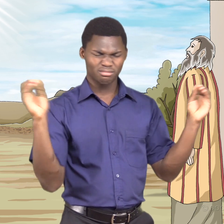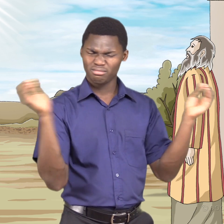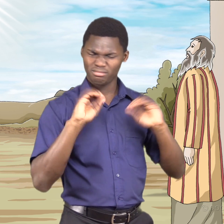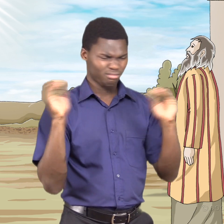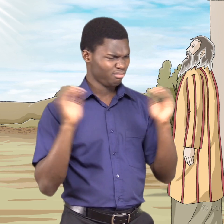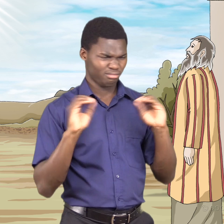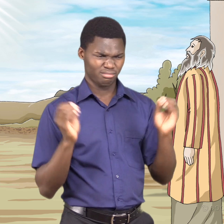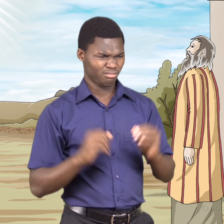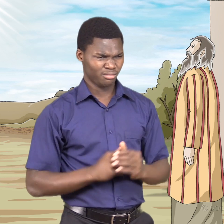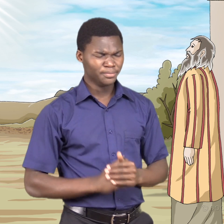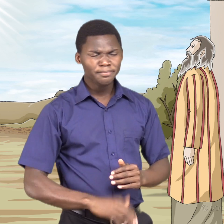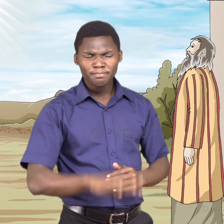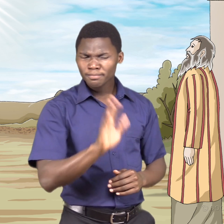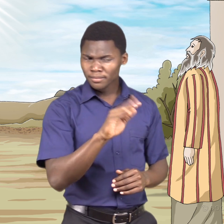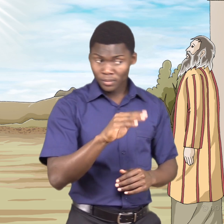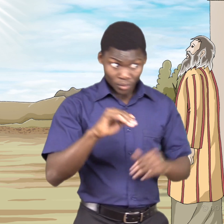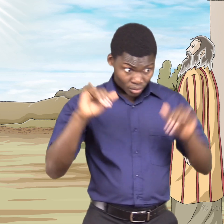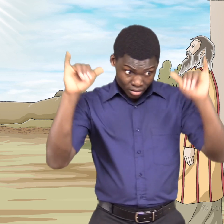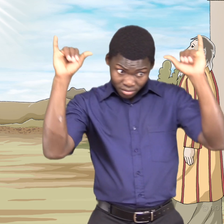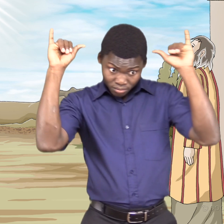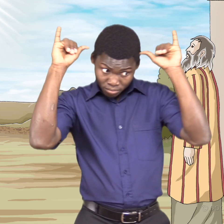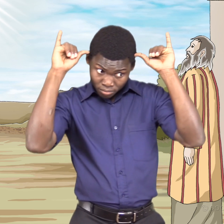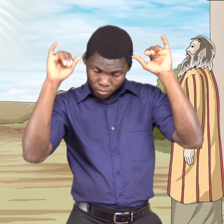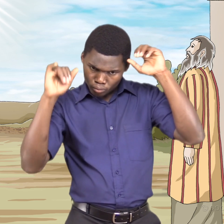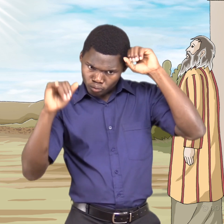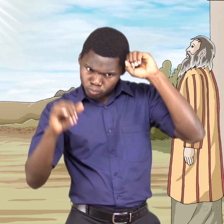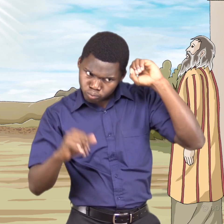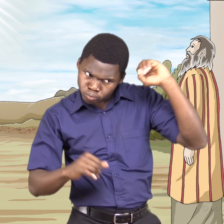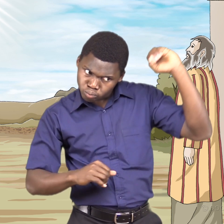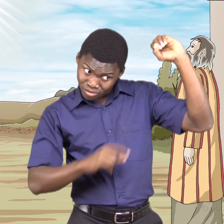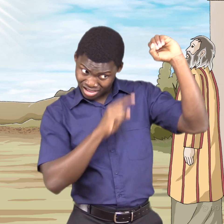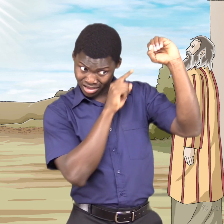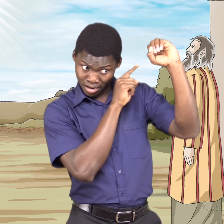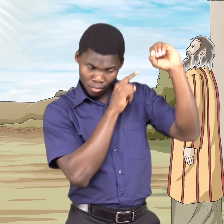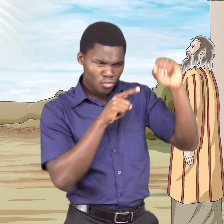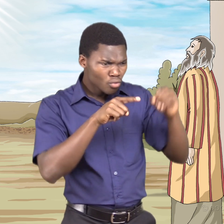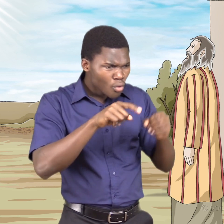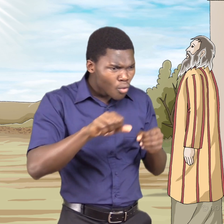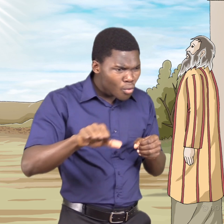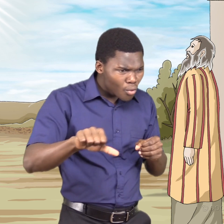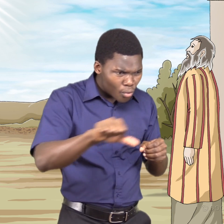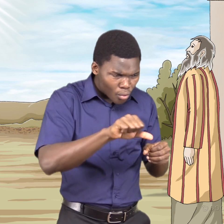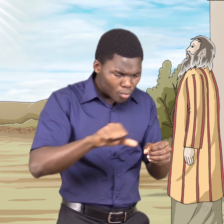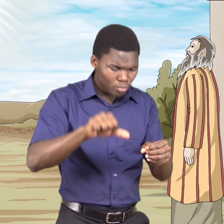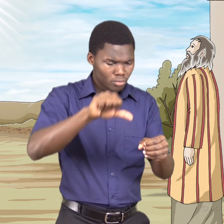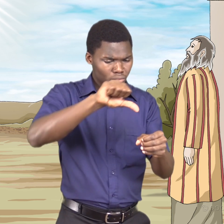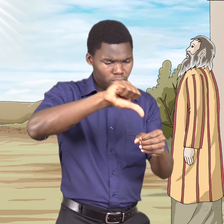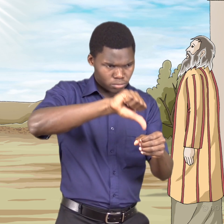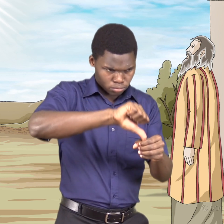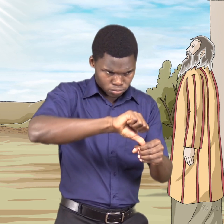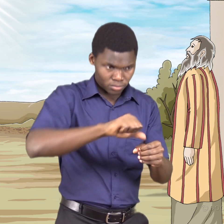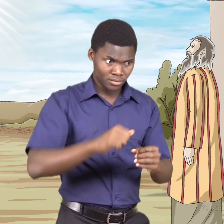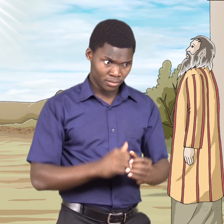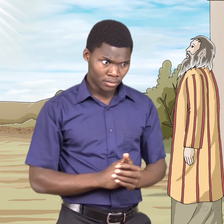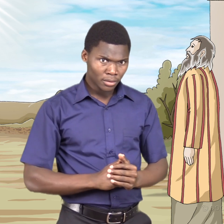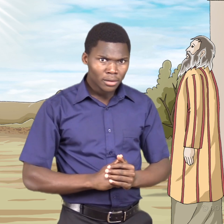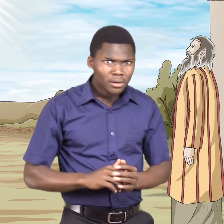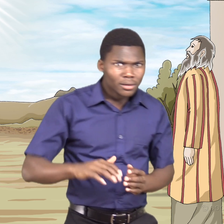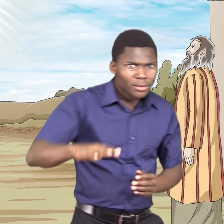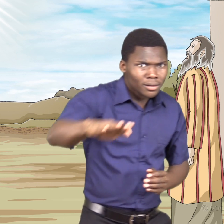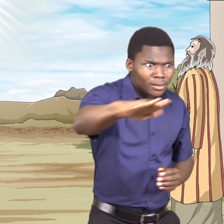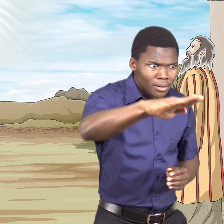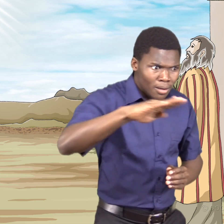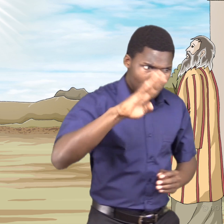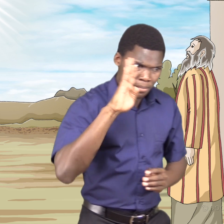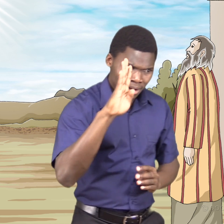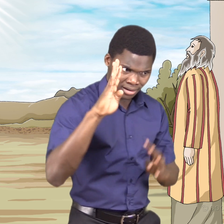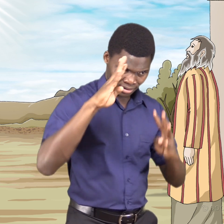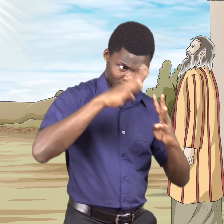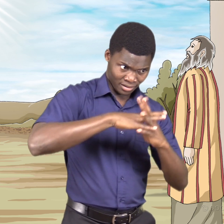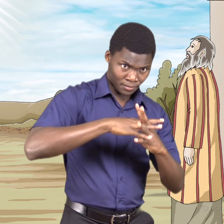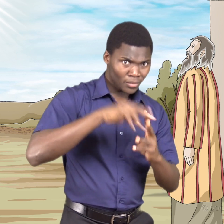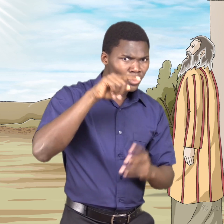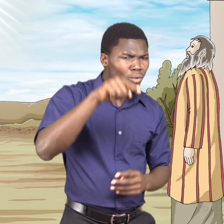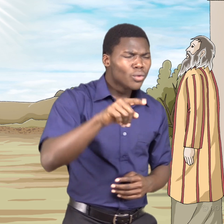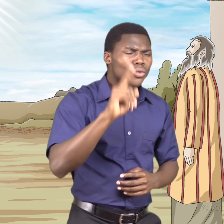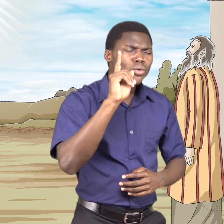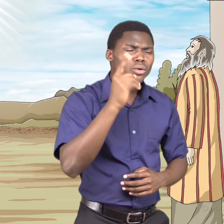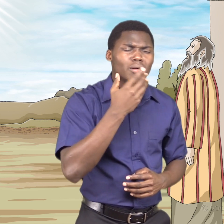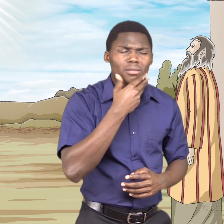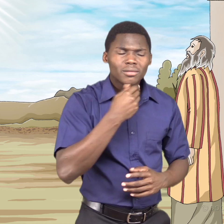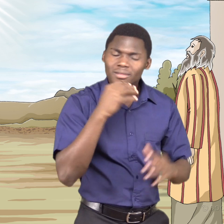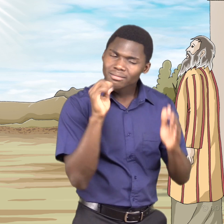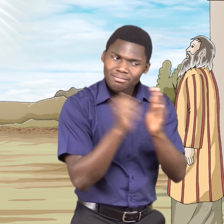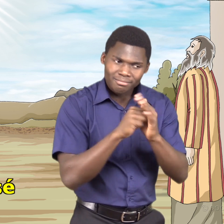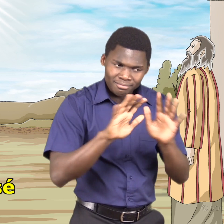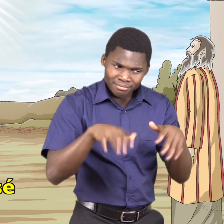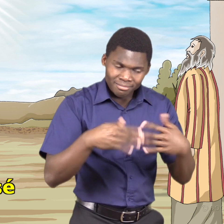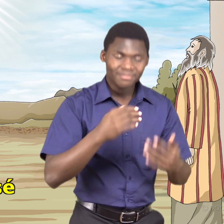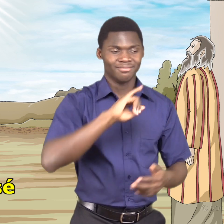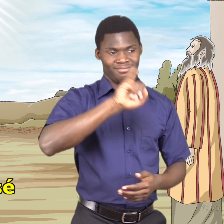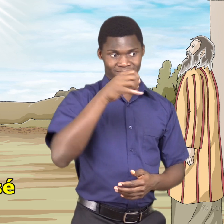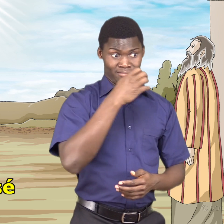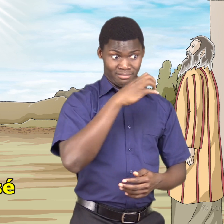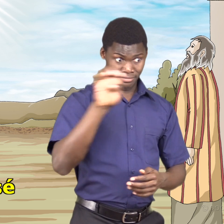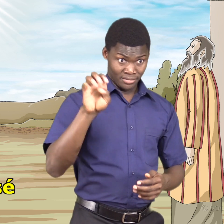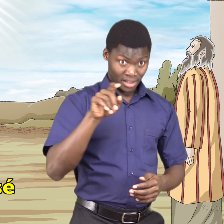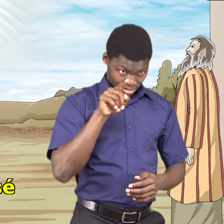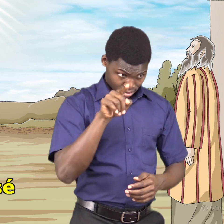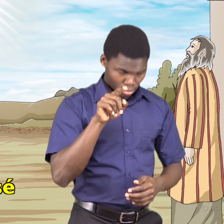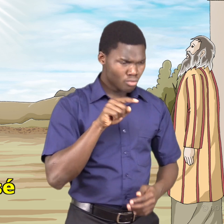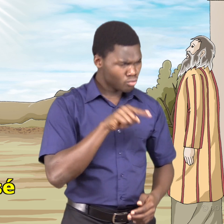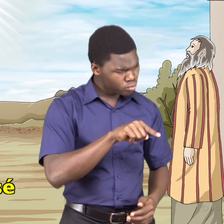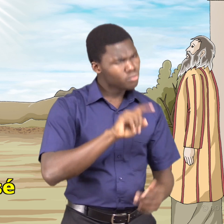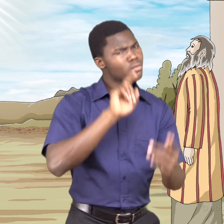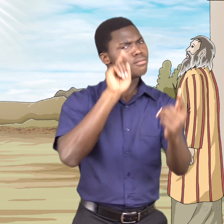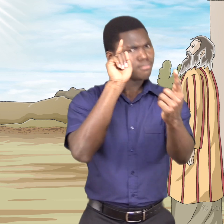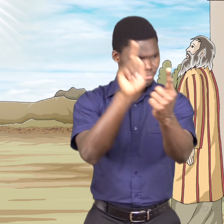Fill your horn with oil and go.